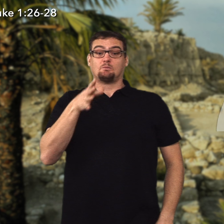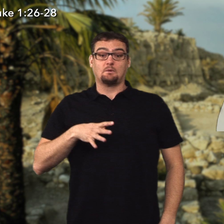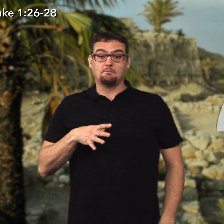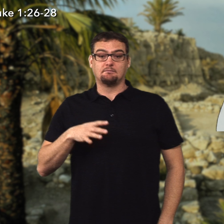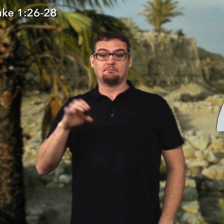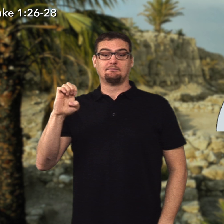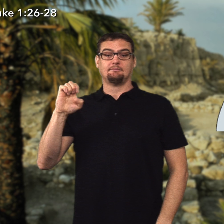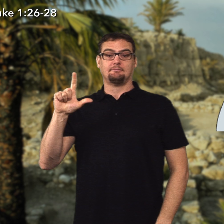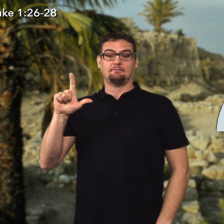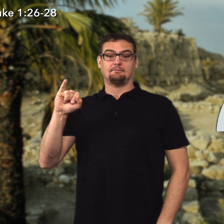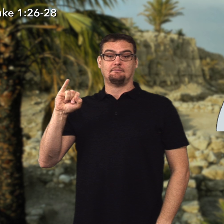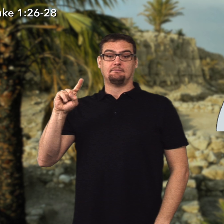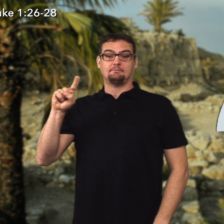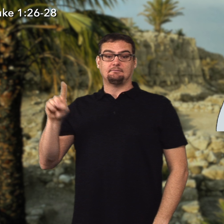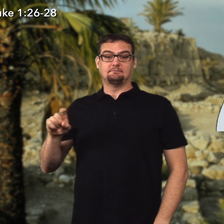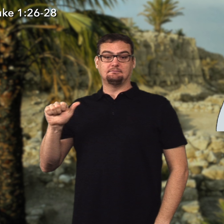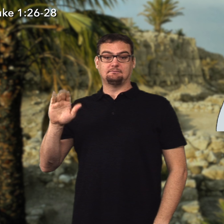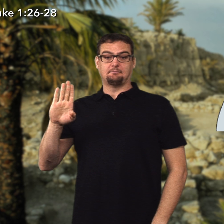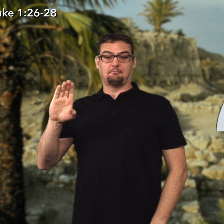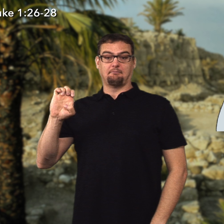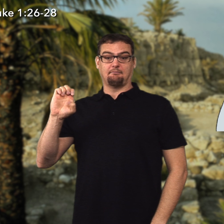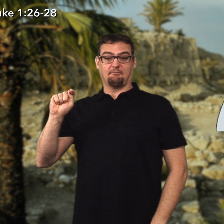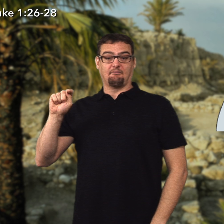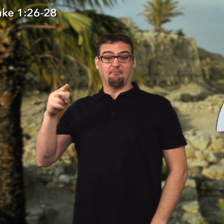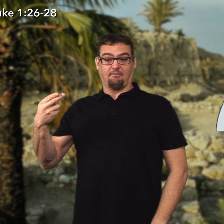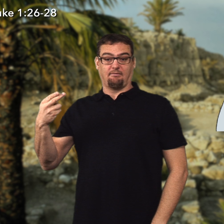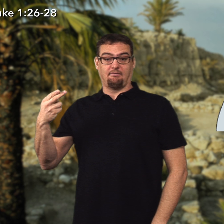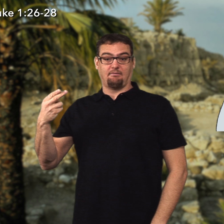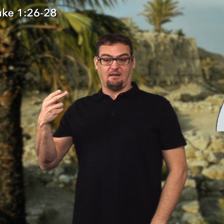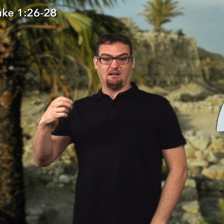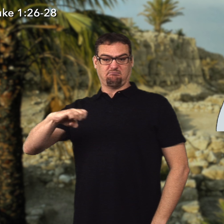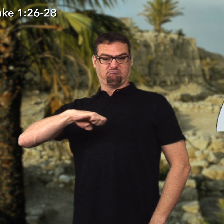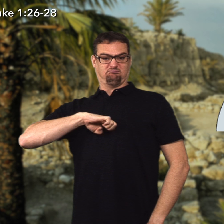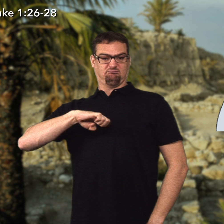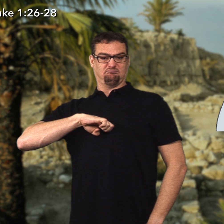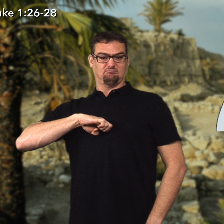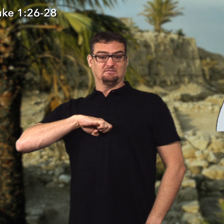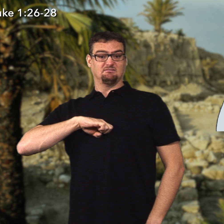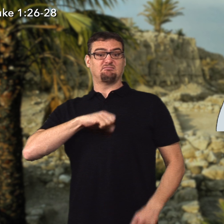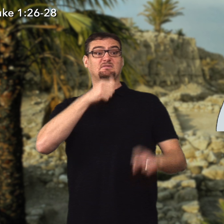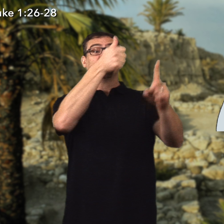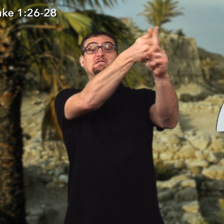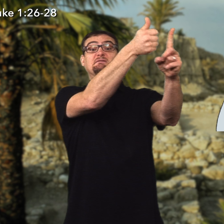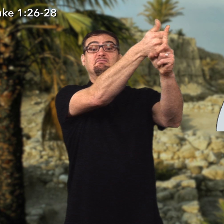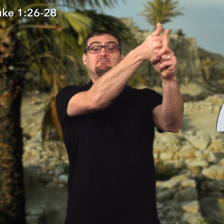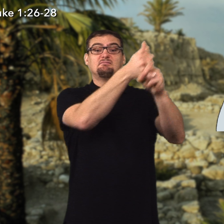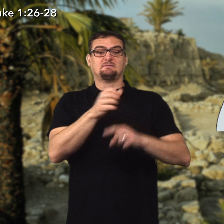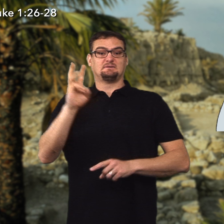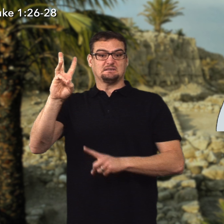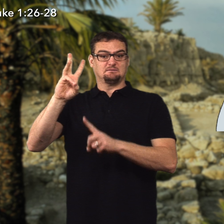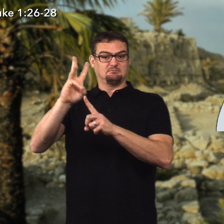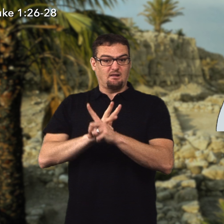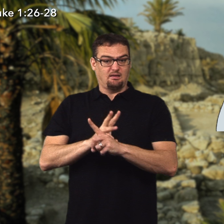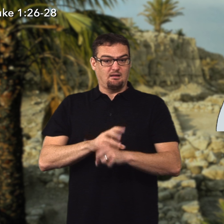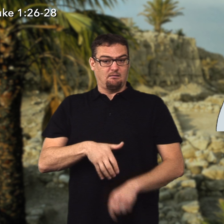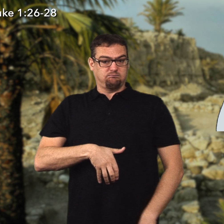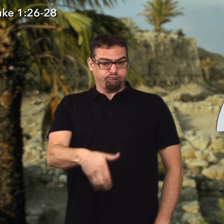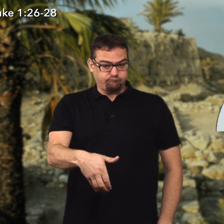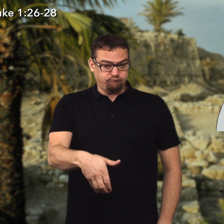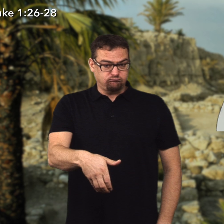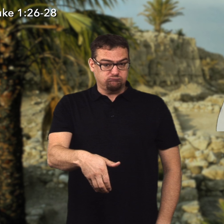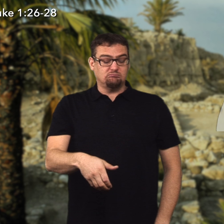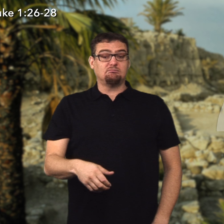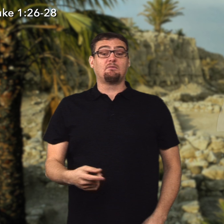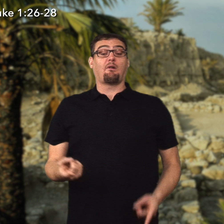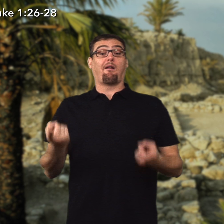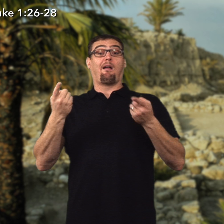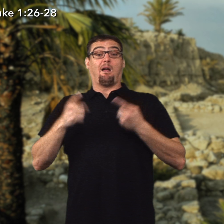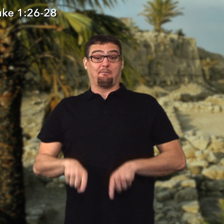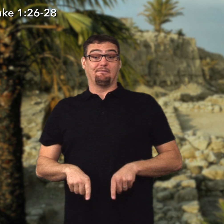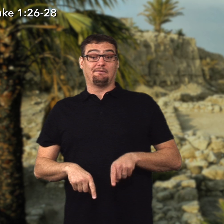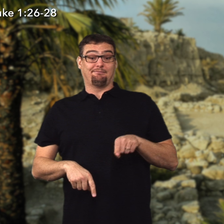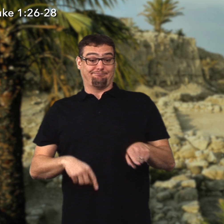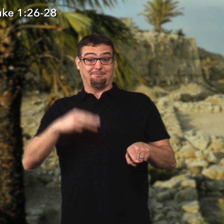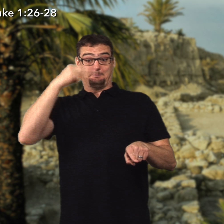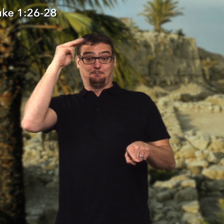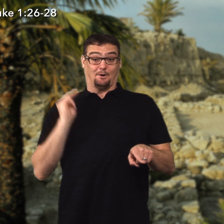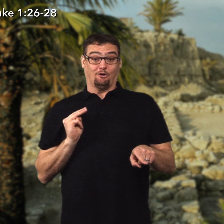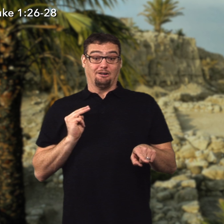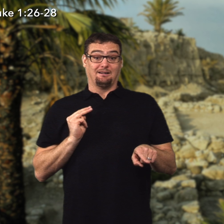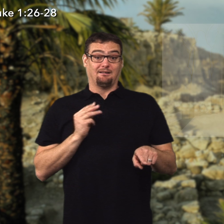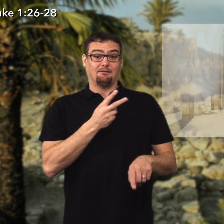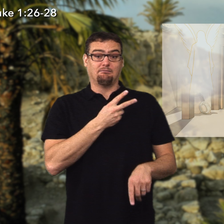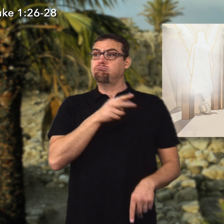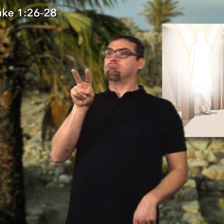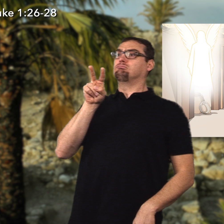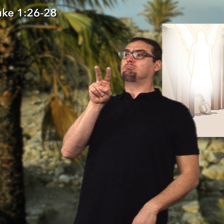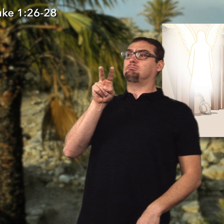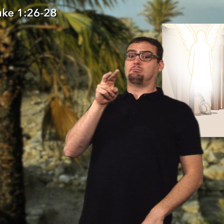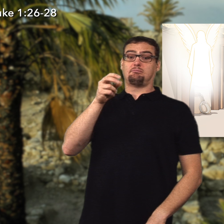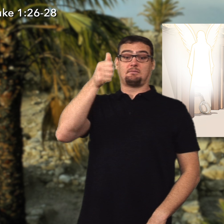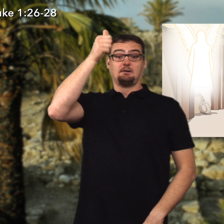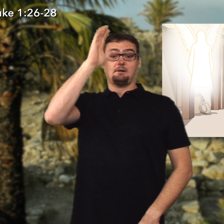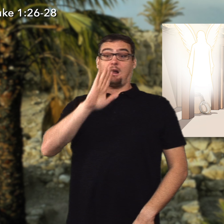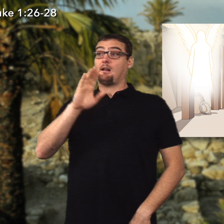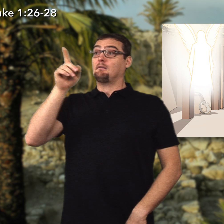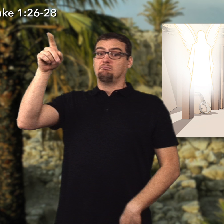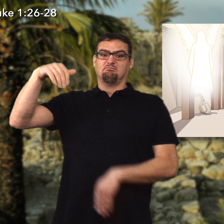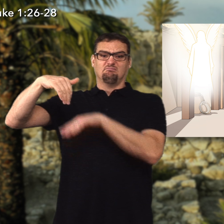And the virgin’s name was Mary.